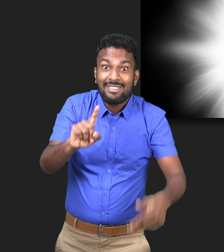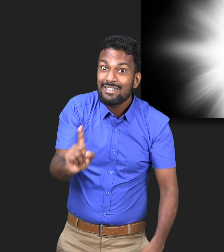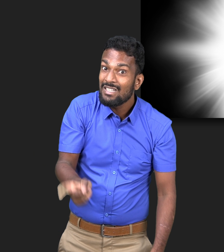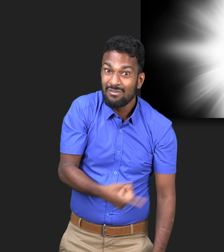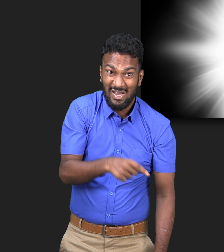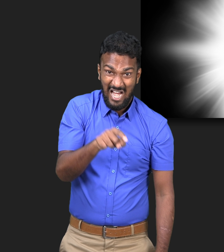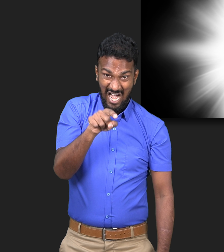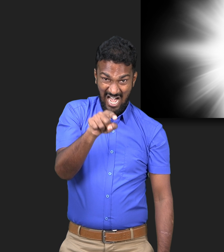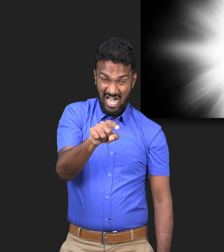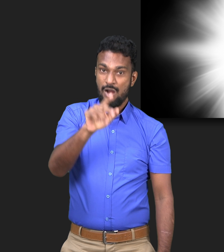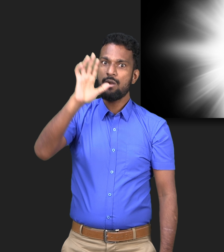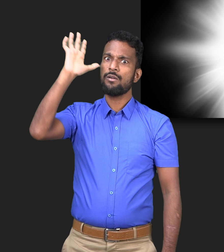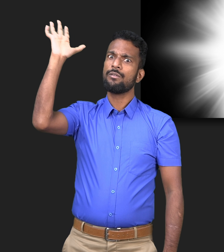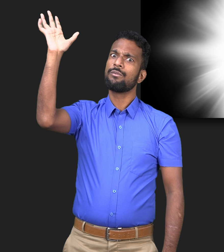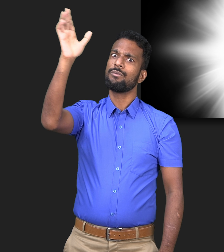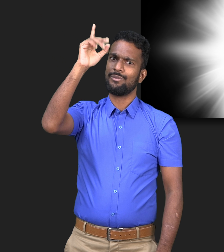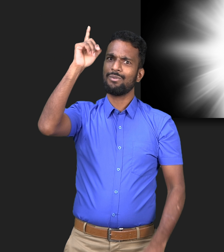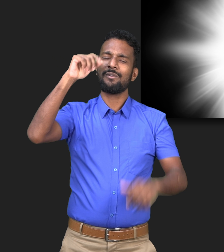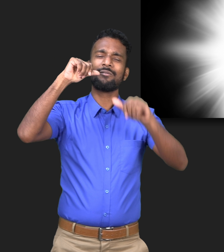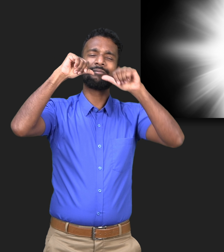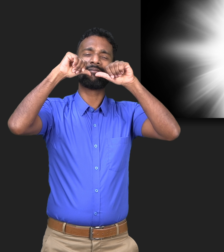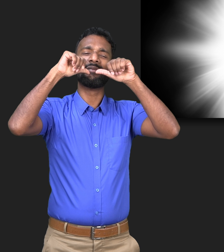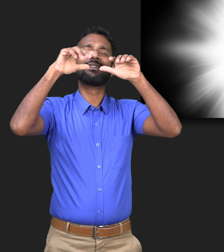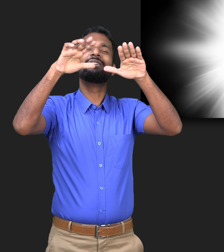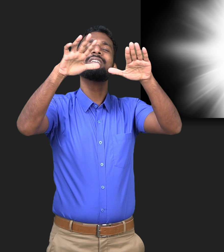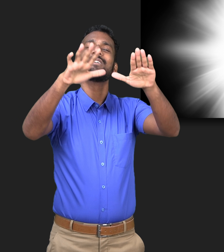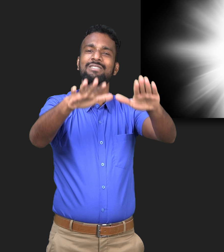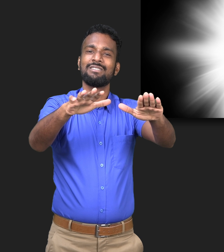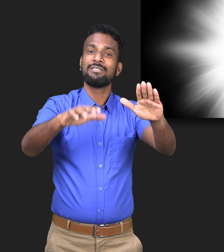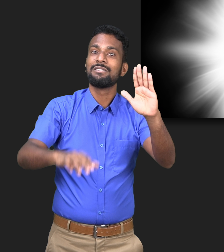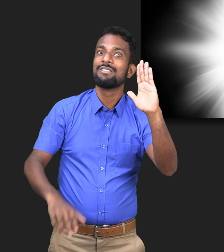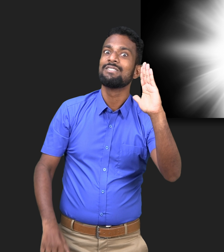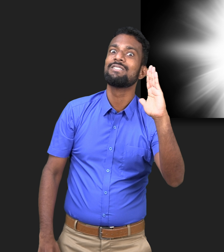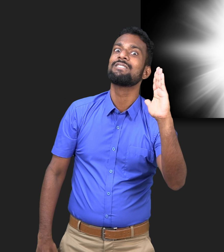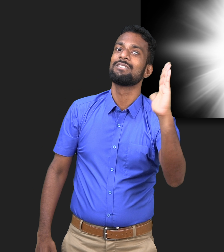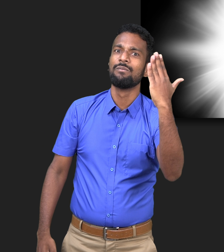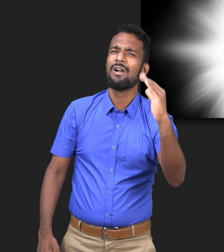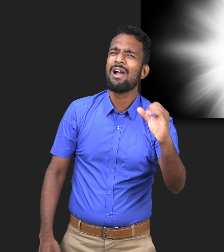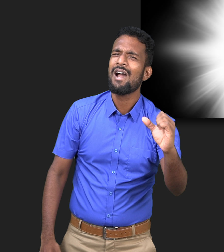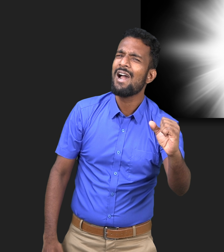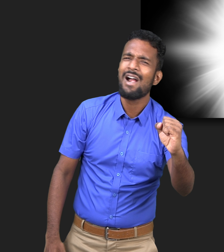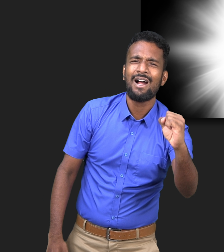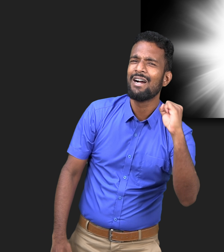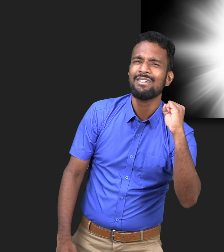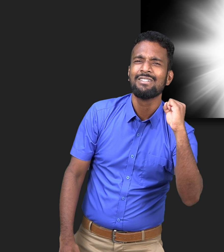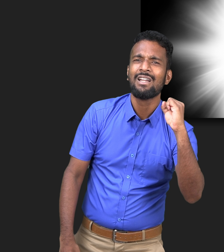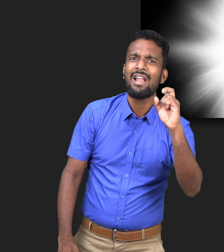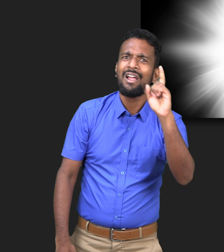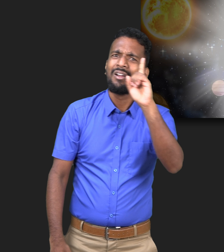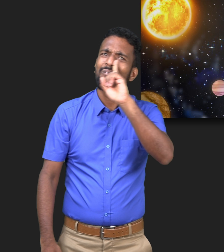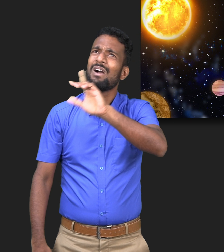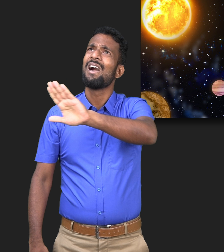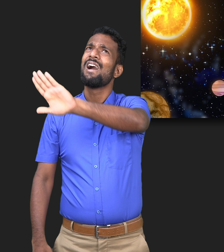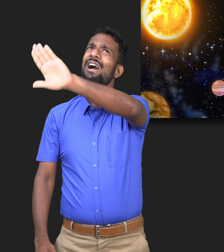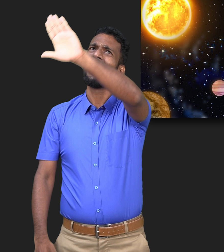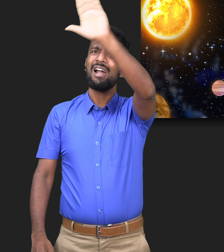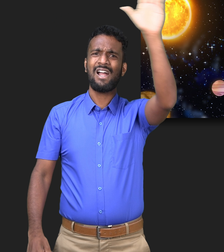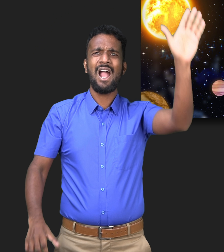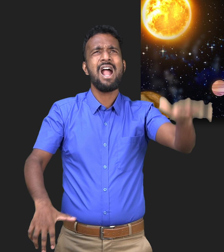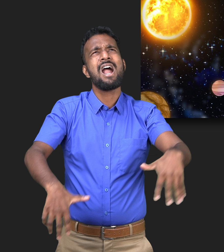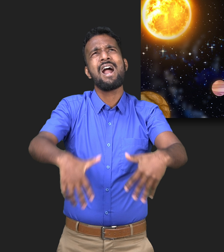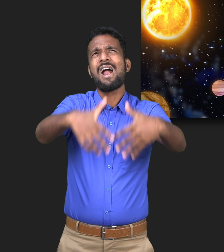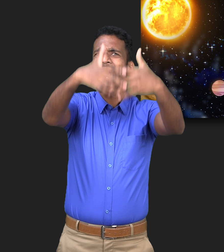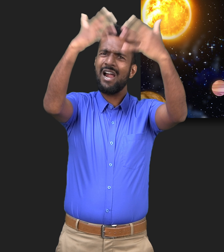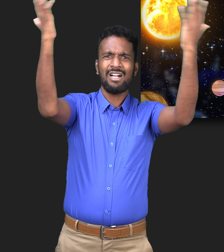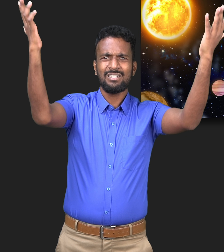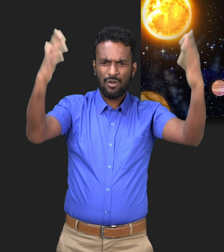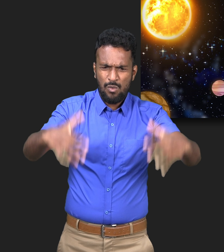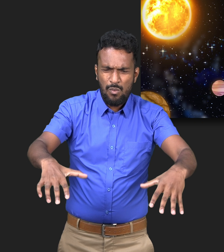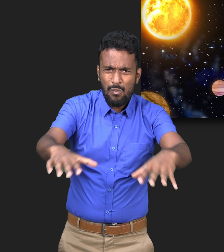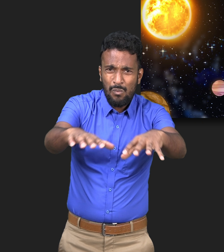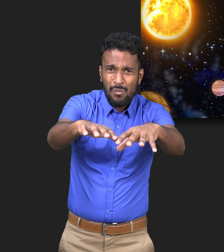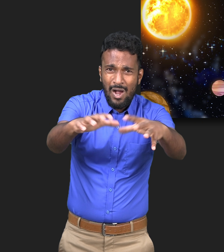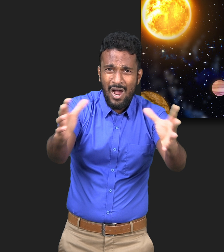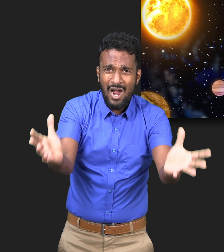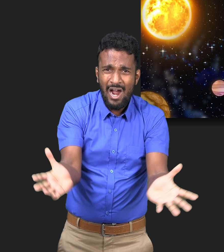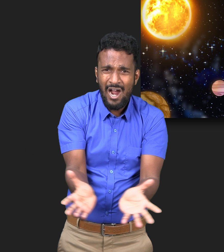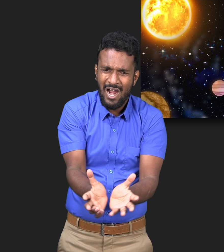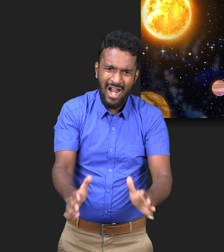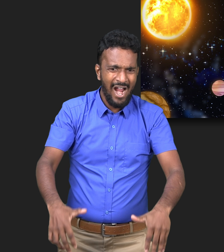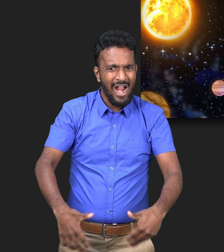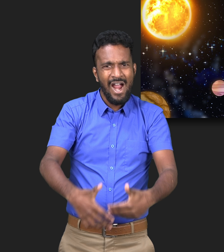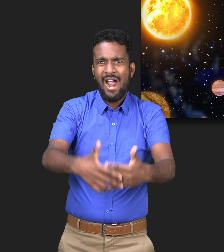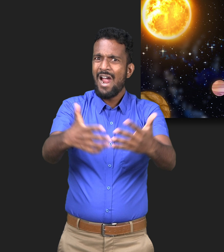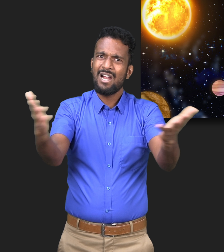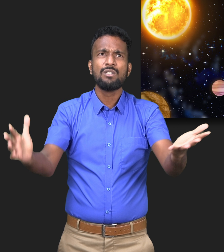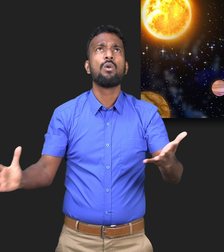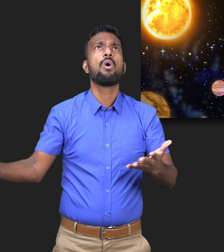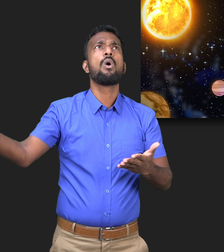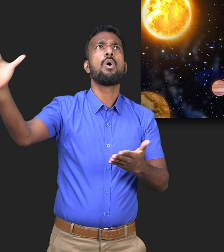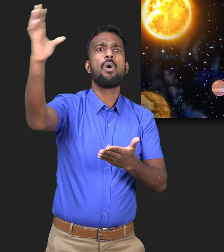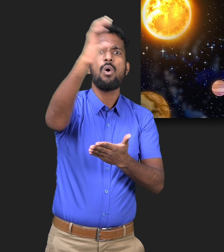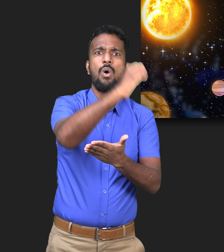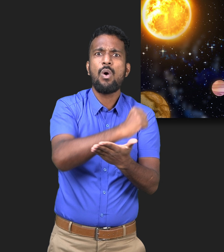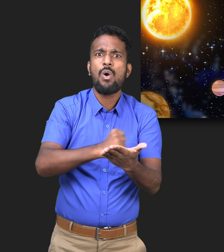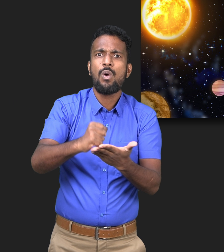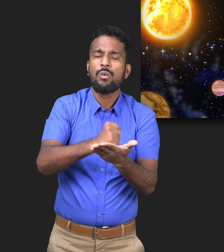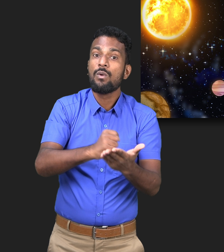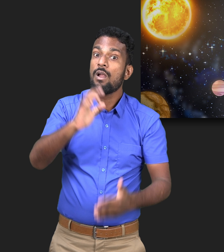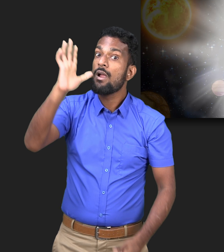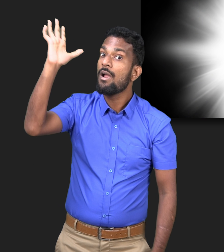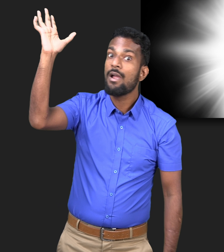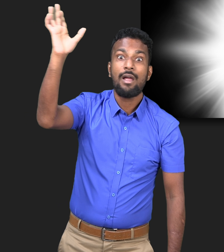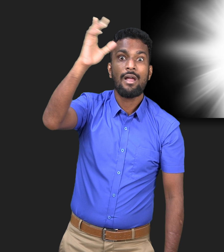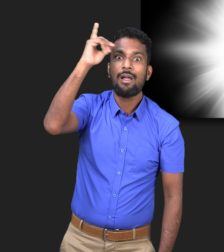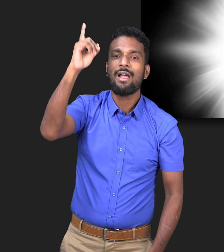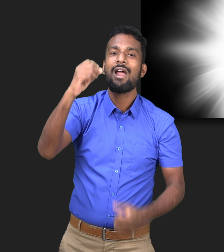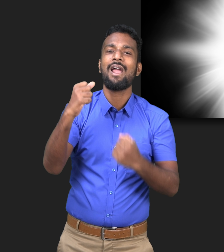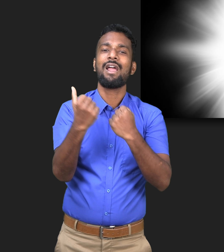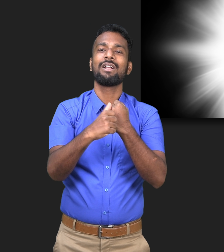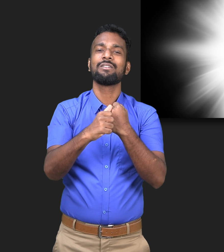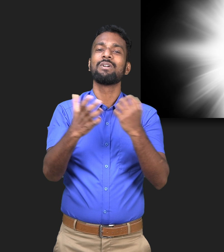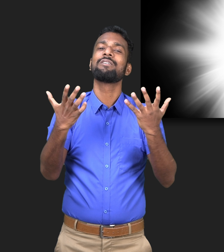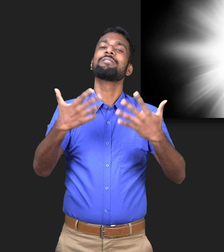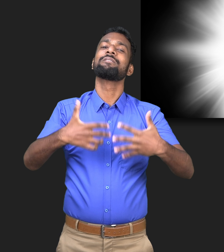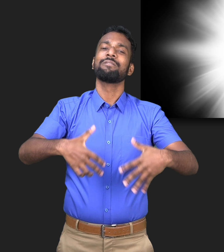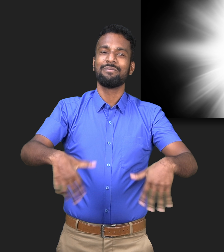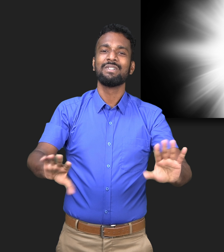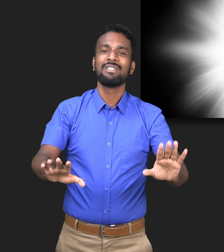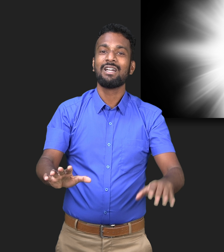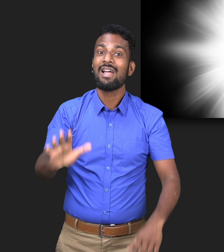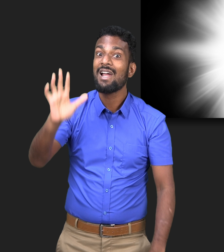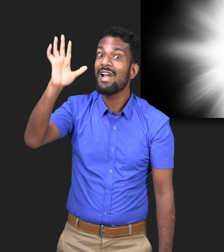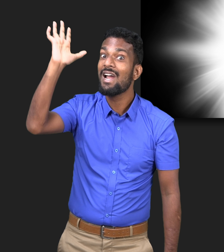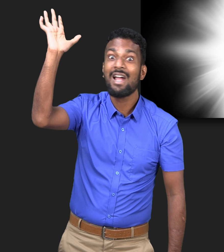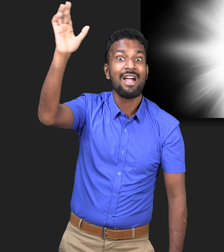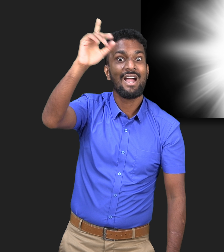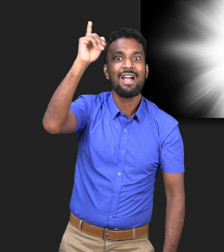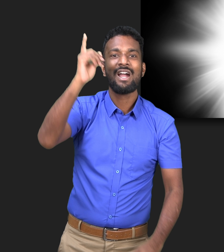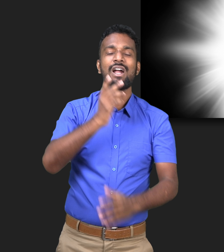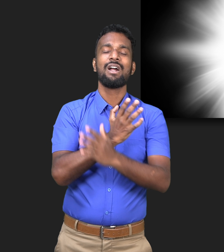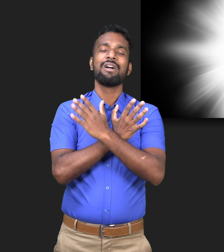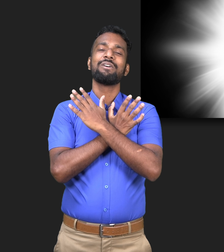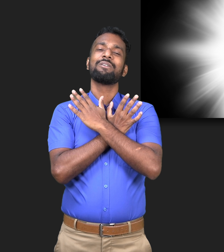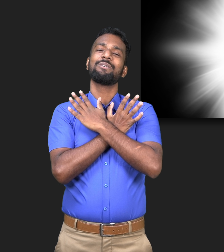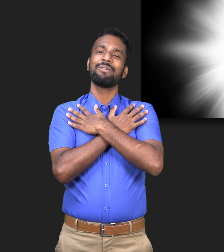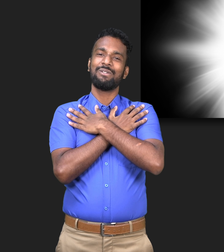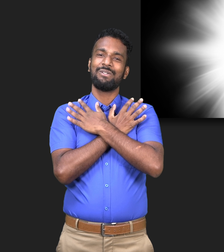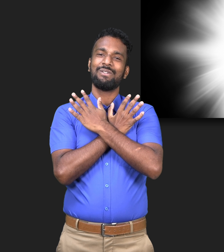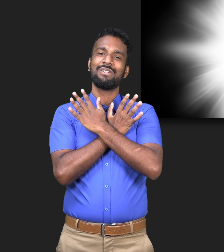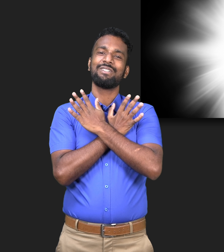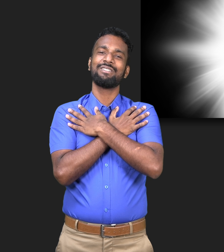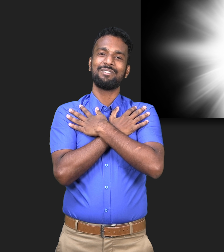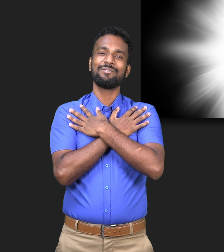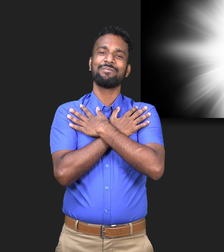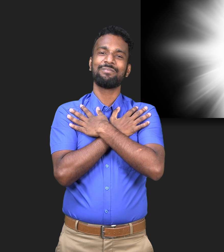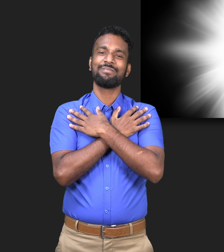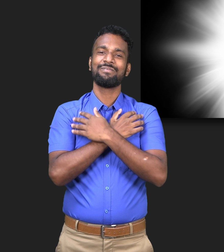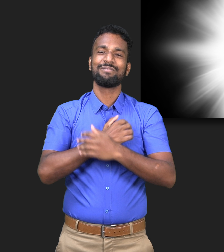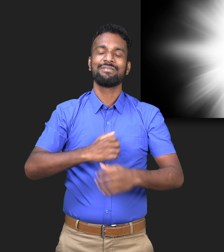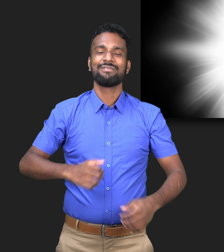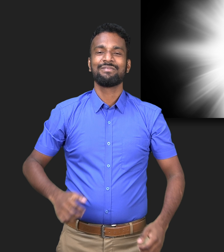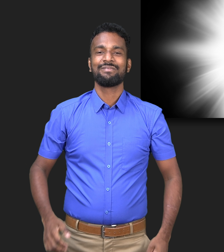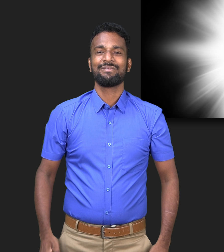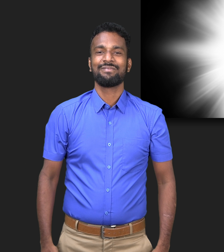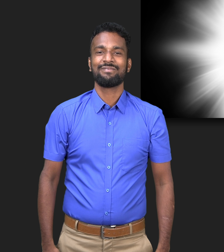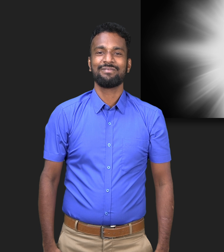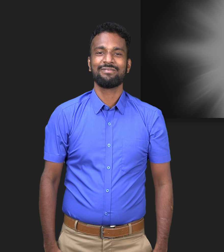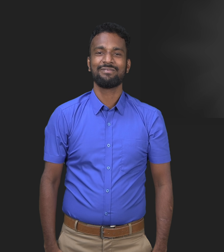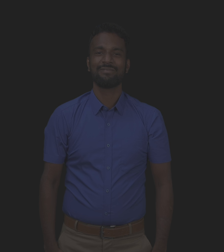Then God blessed the seventh day and sanctified it, because on that day He rested from all the work of creation that He had accomplished.